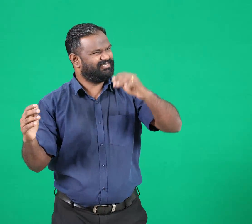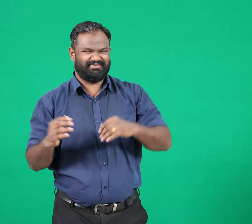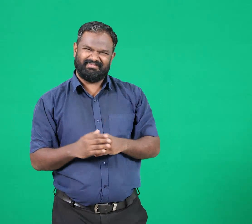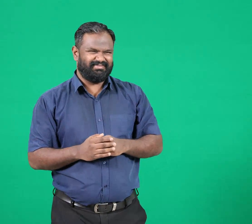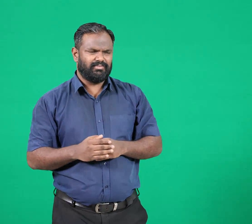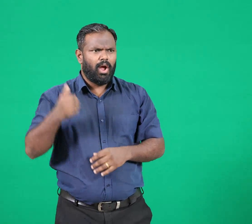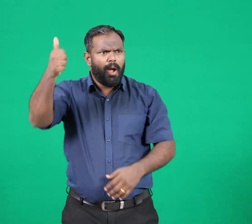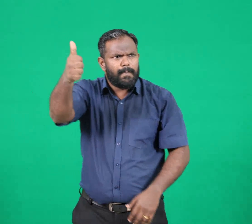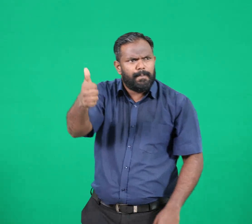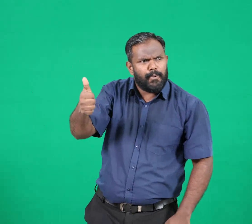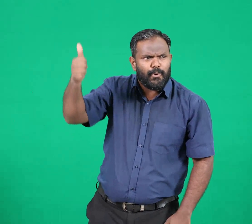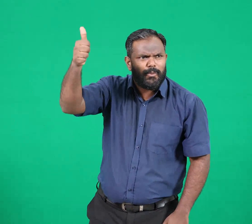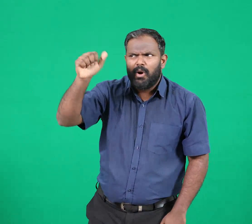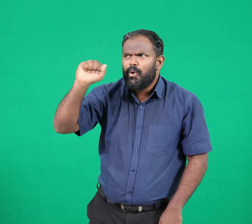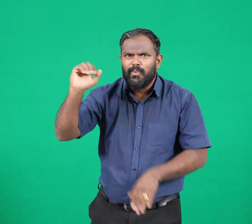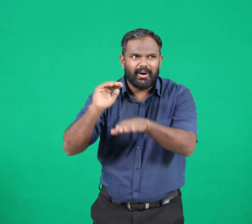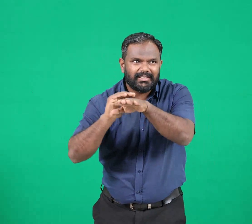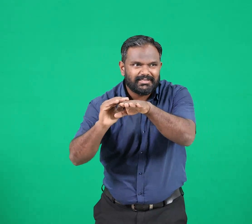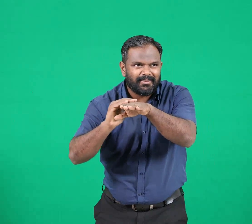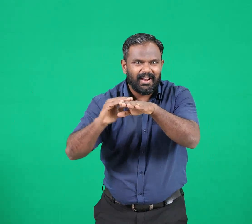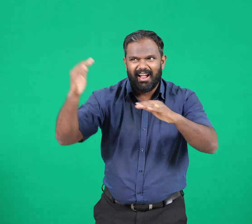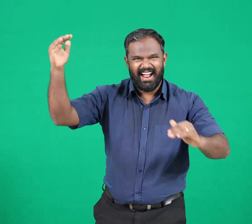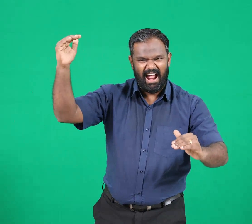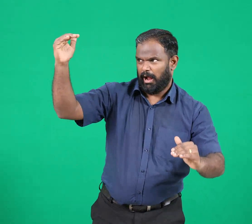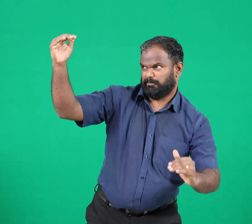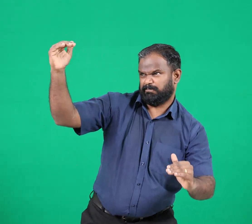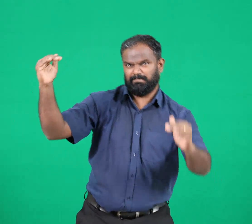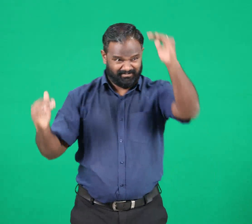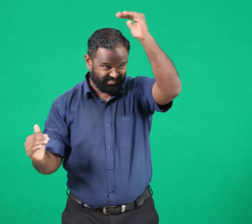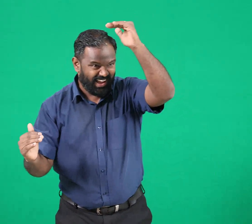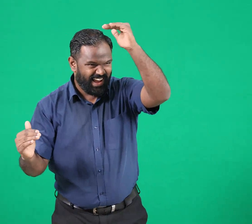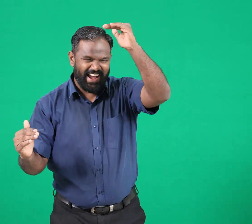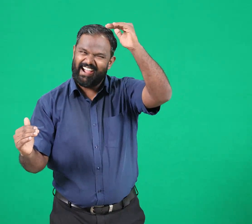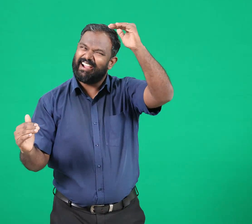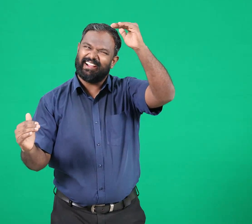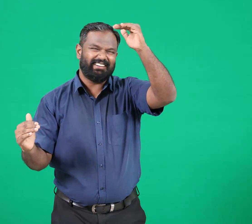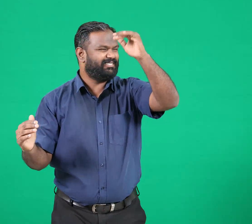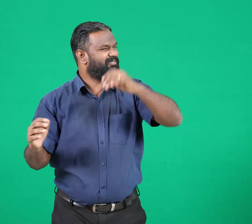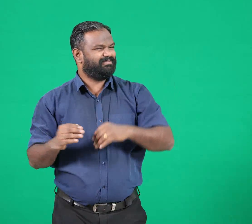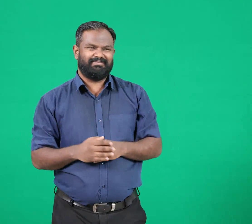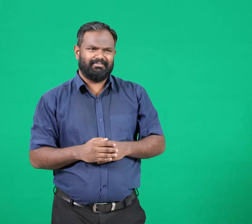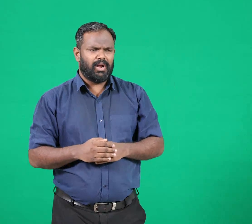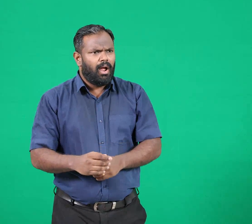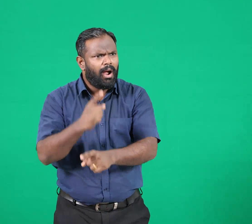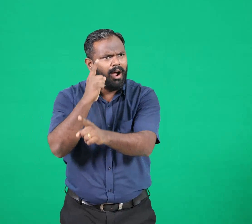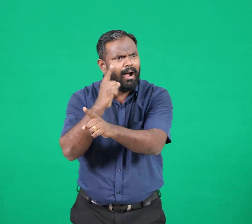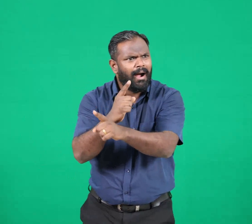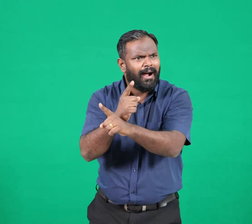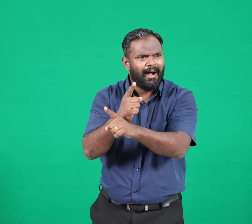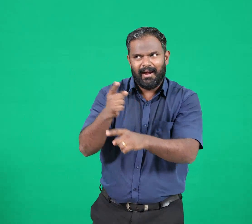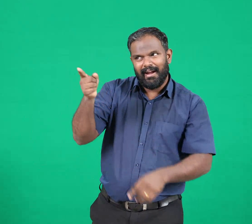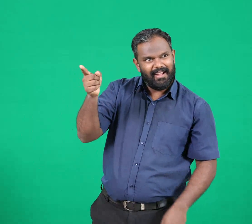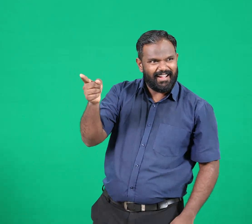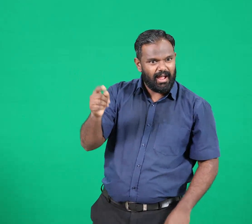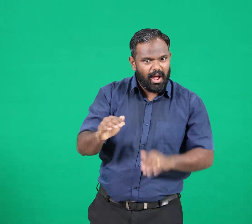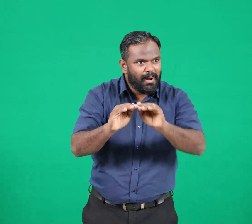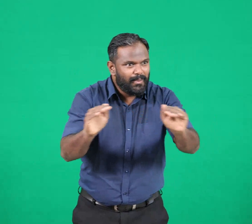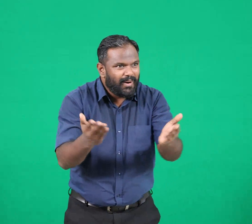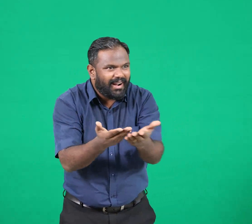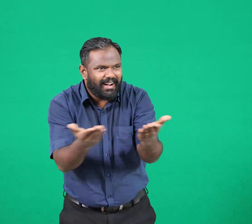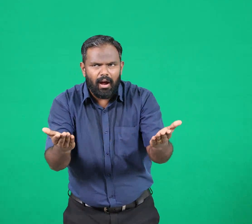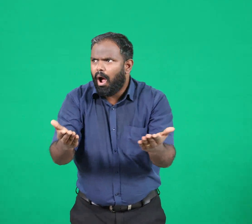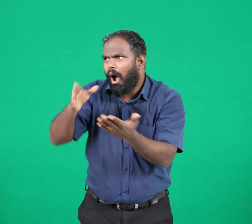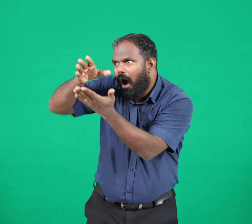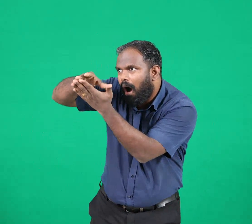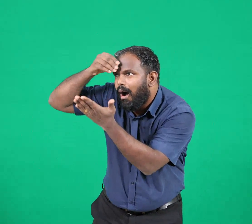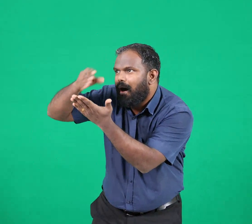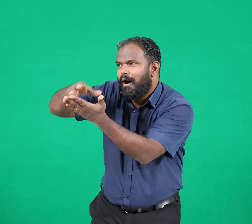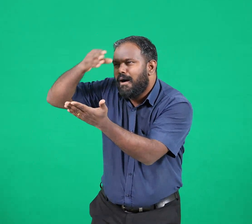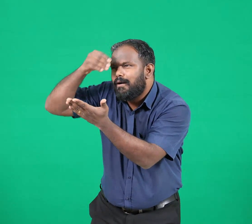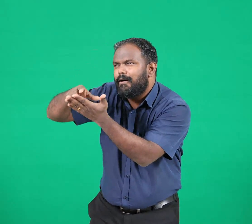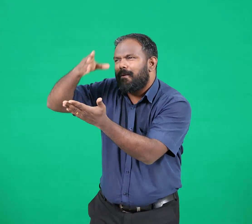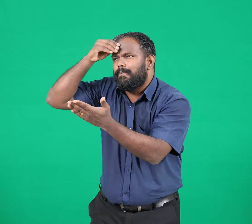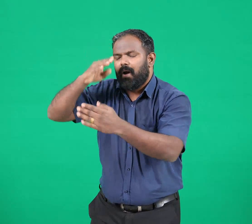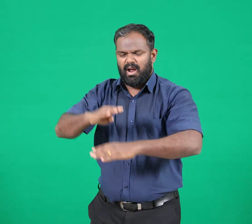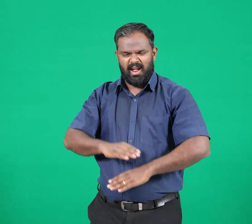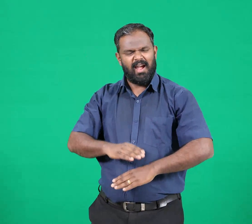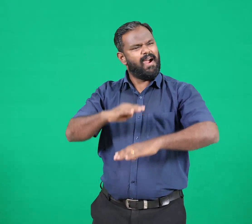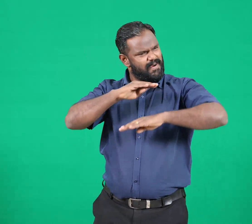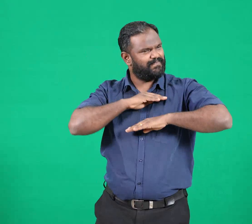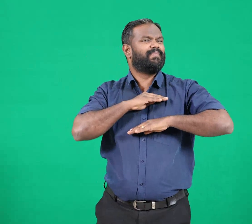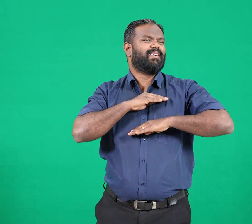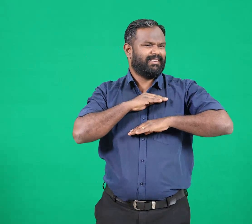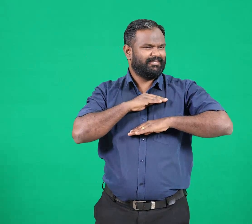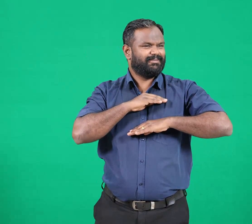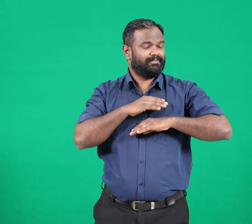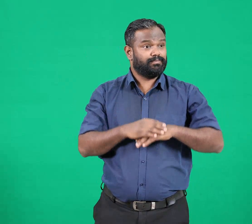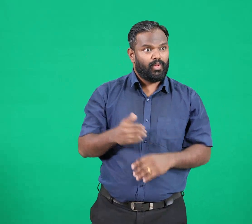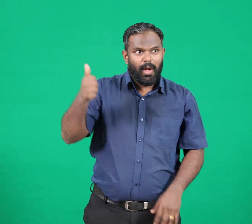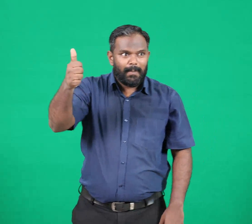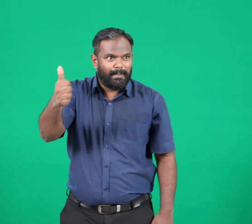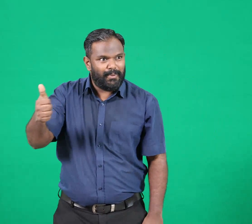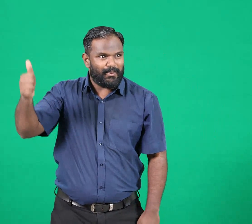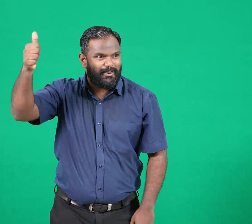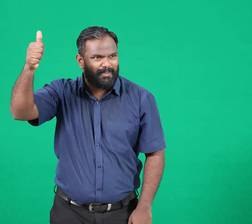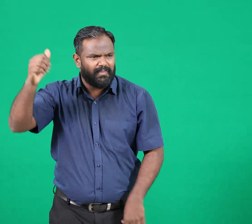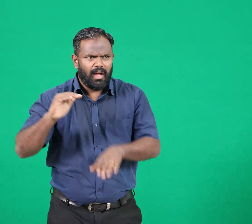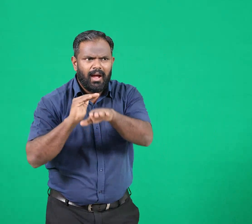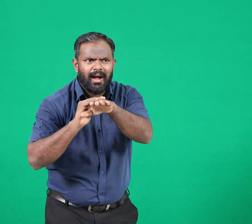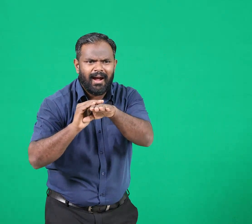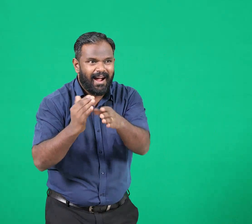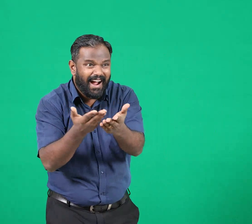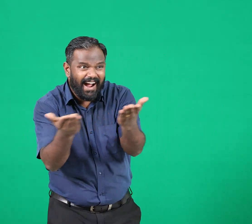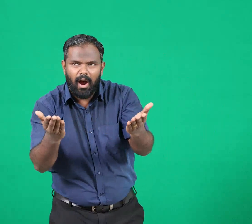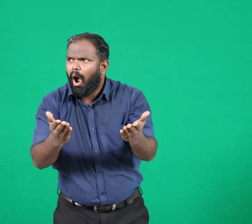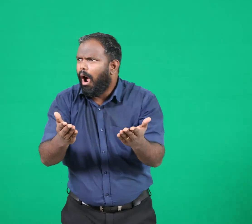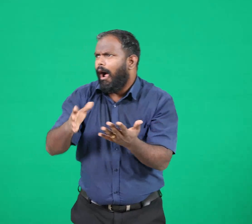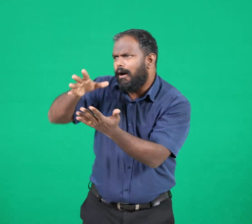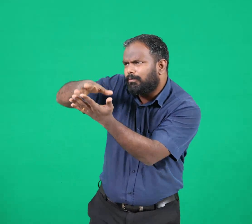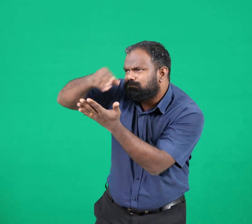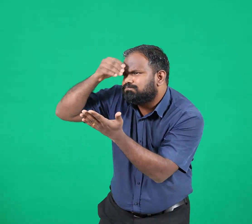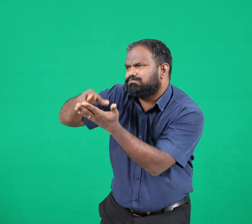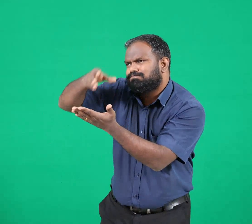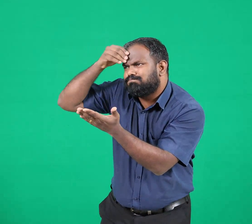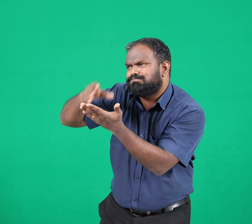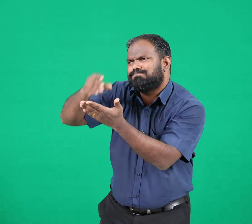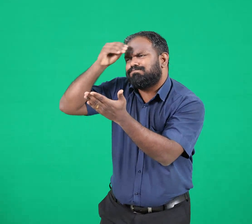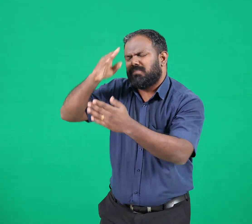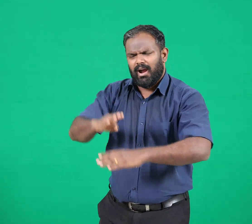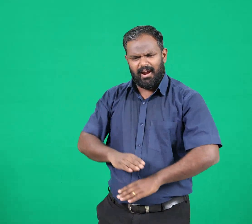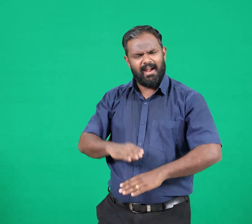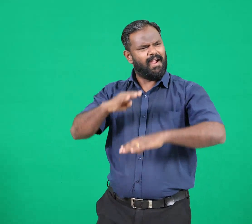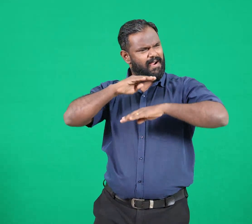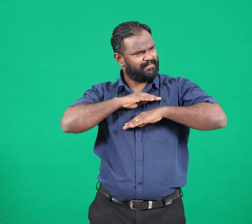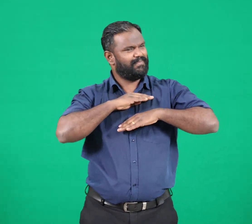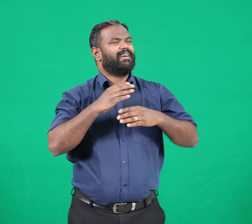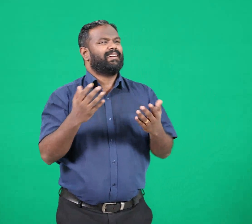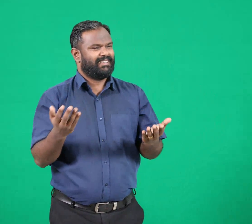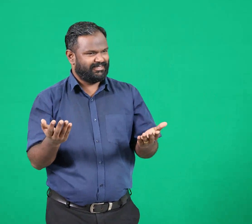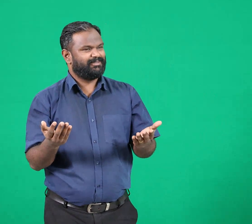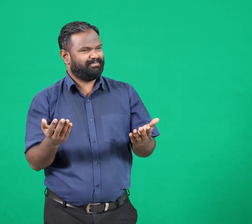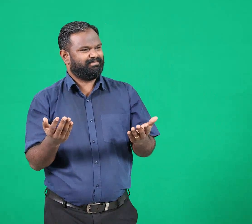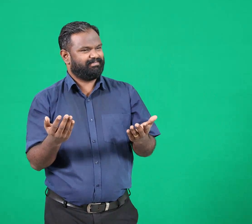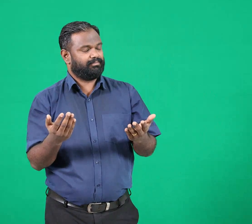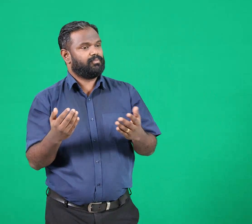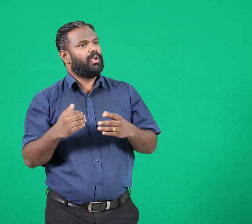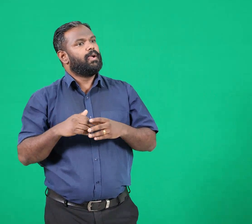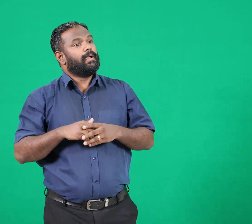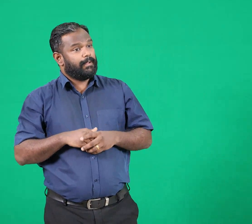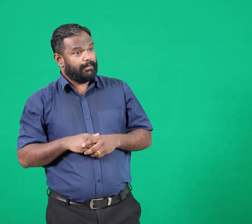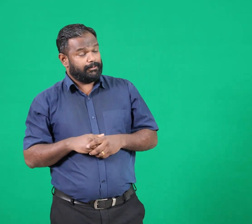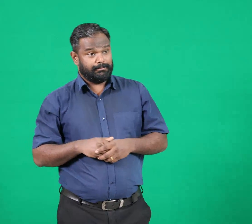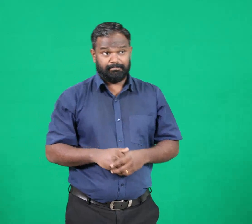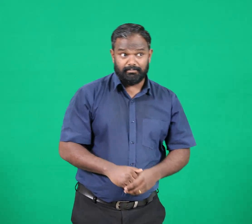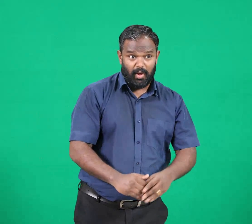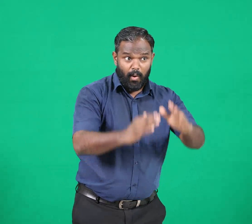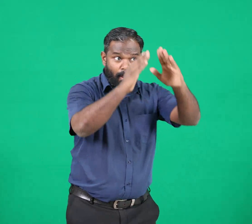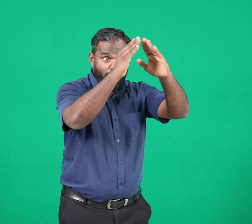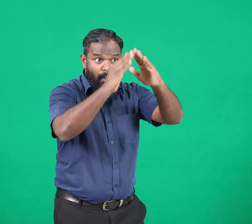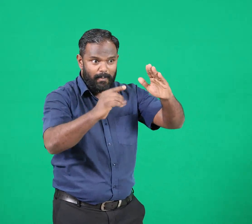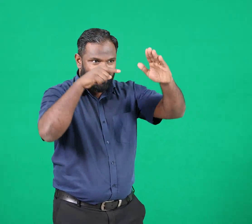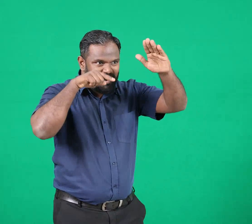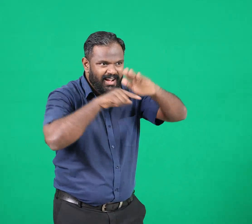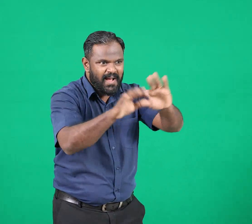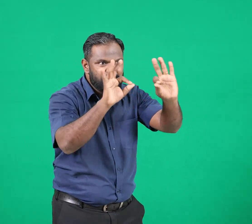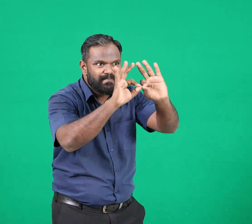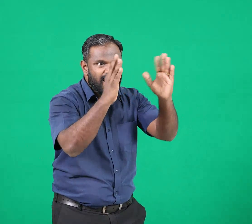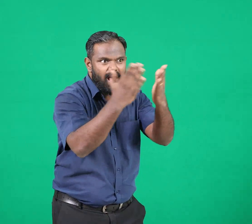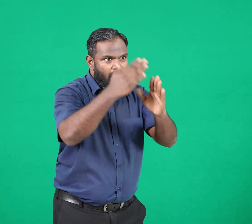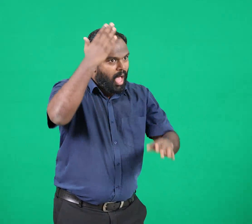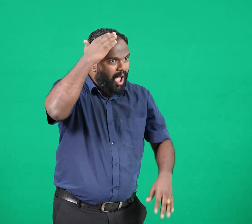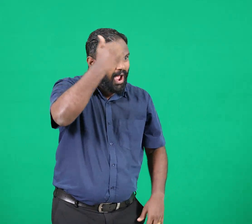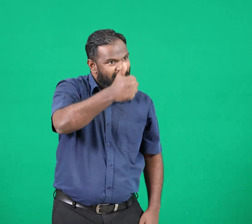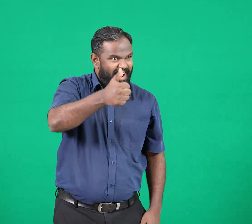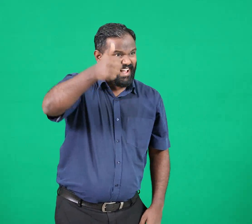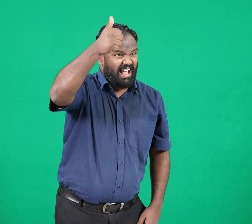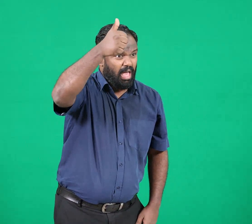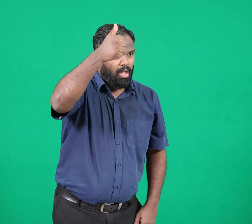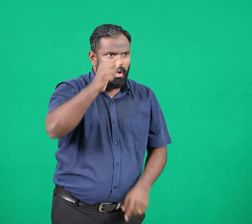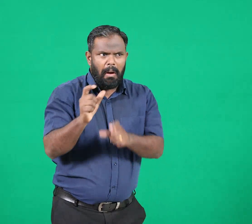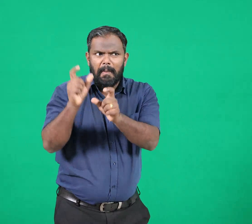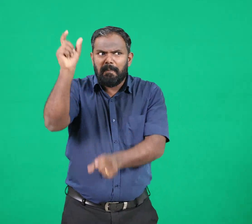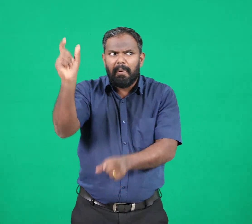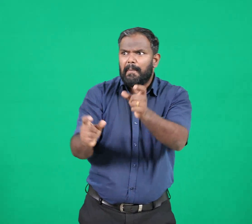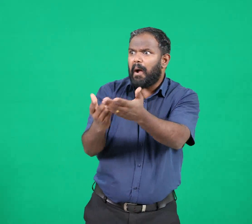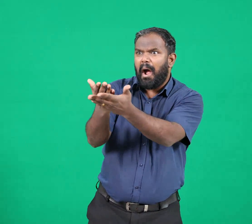It is enough for a disciple to be like his teacher, and a servant like his master.